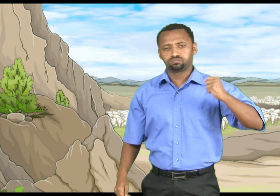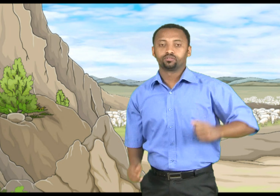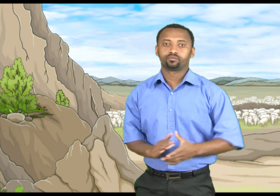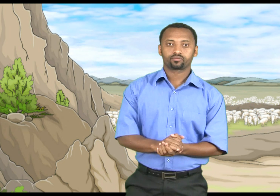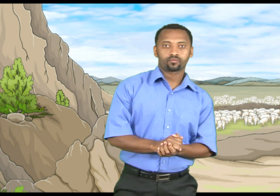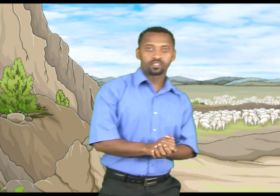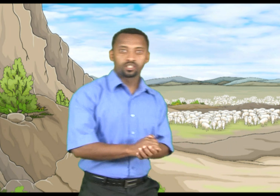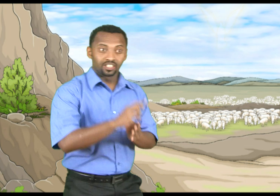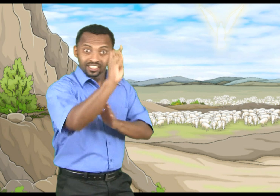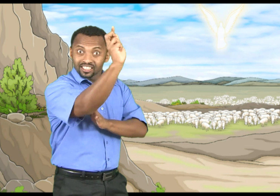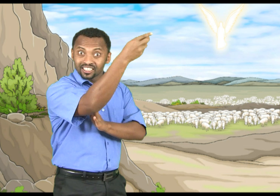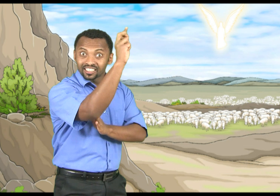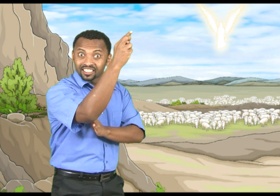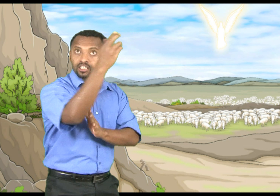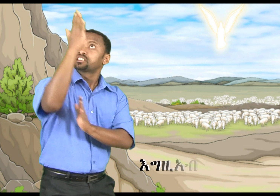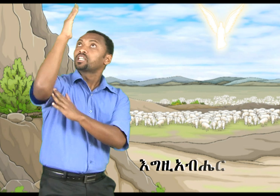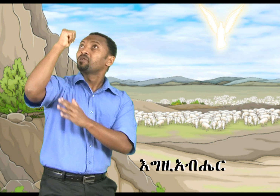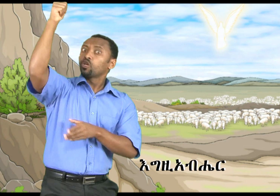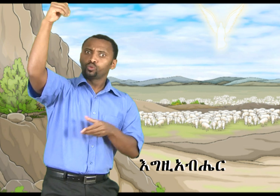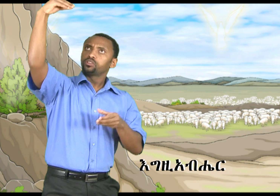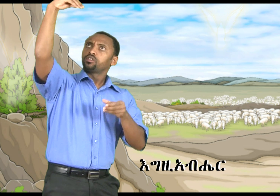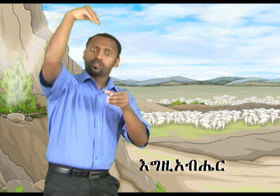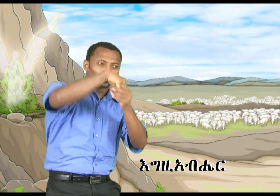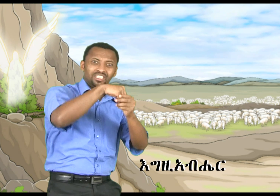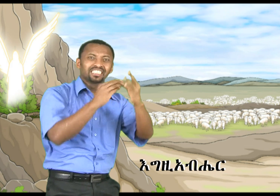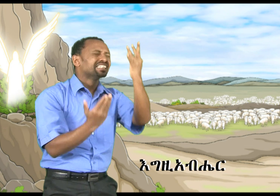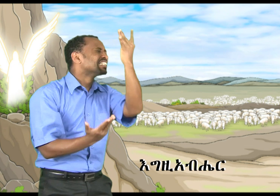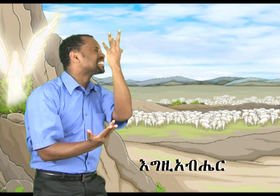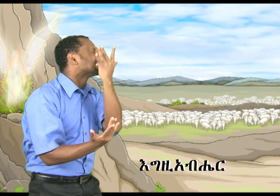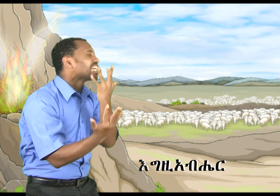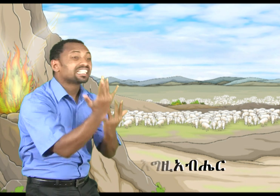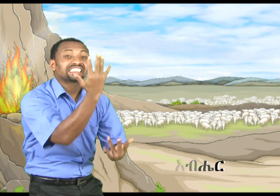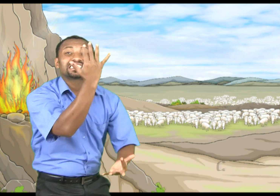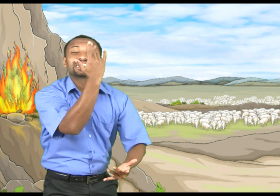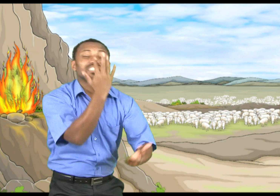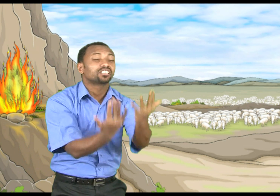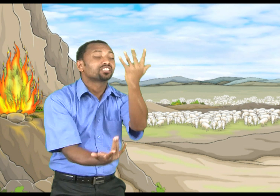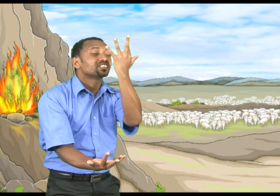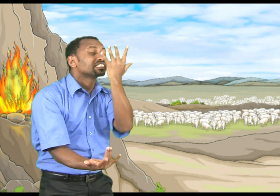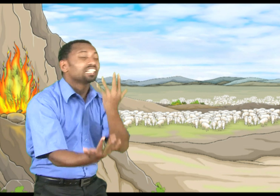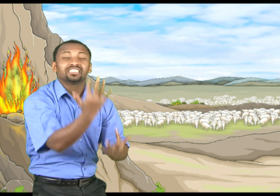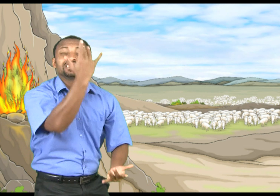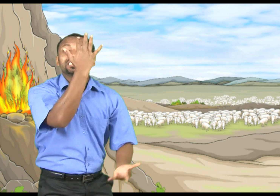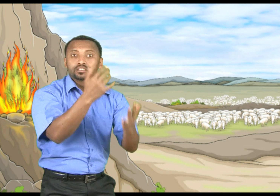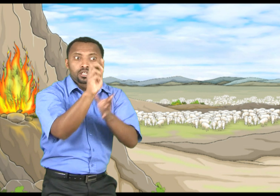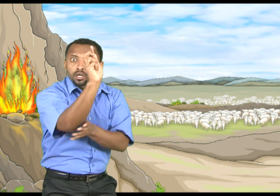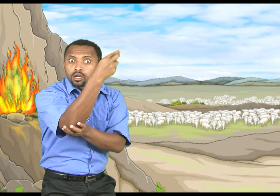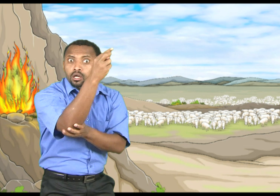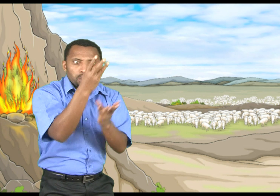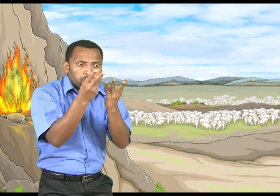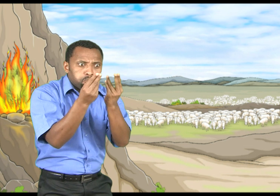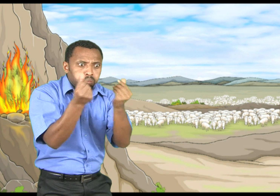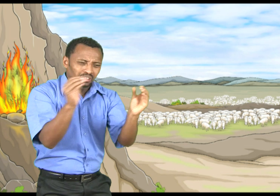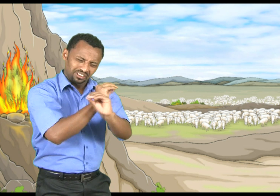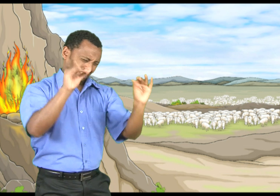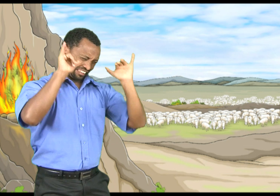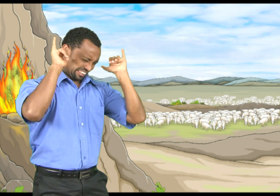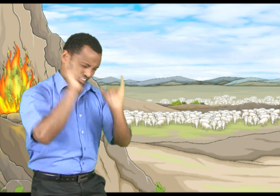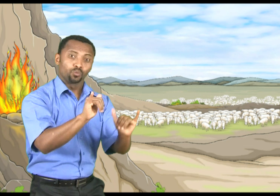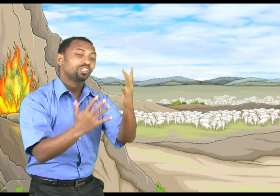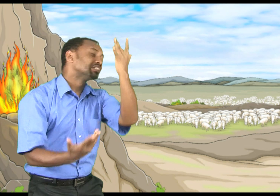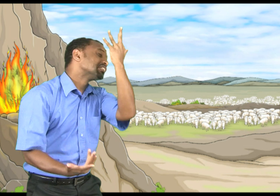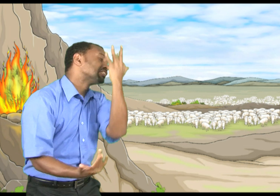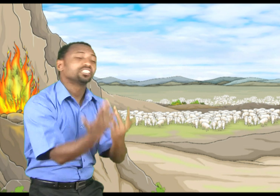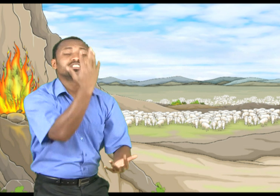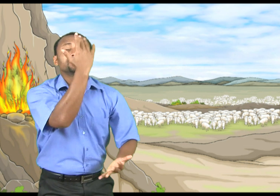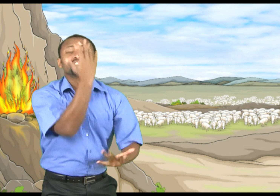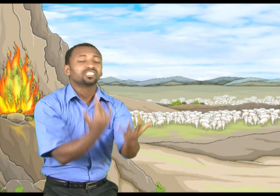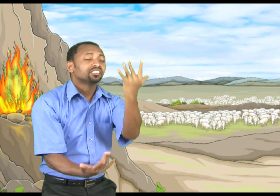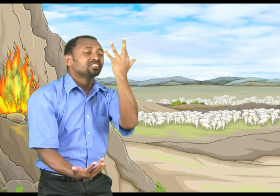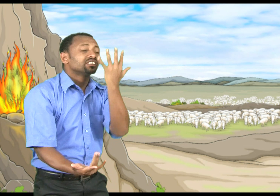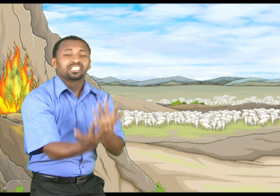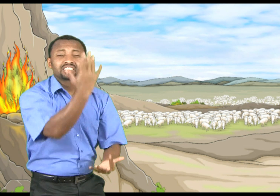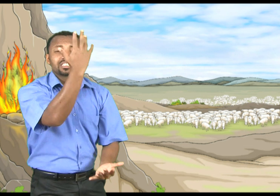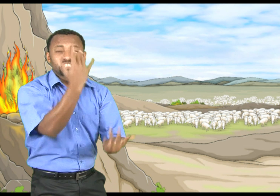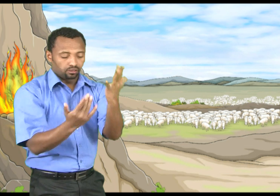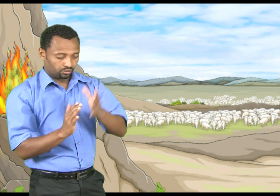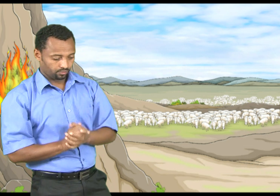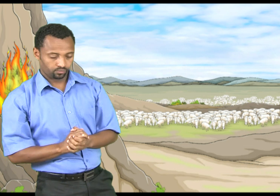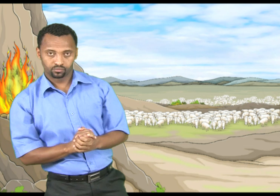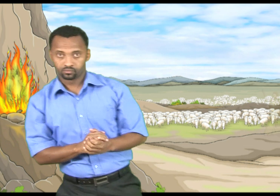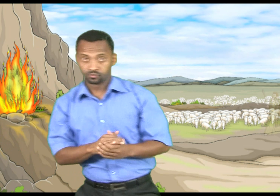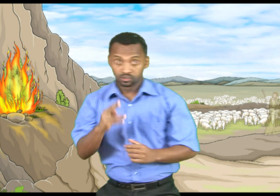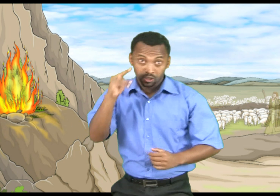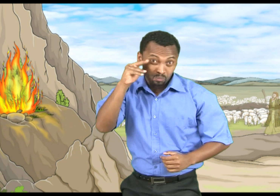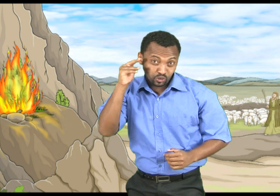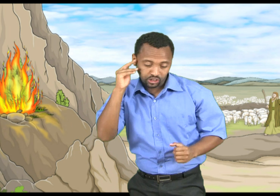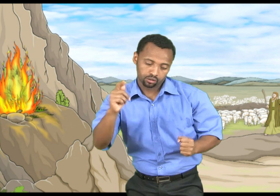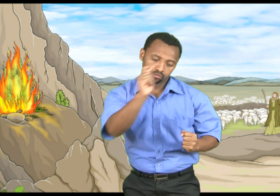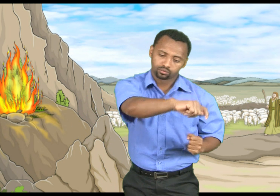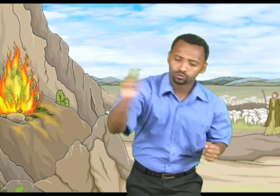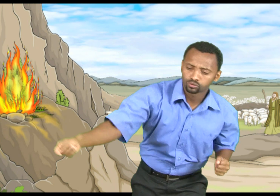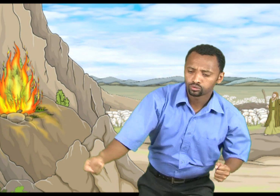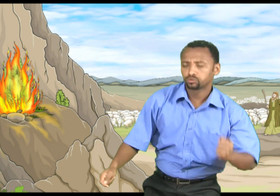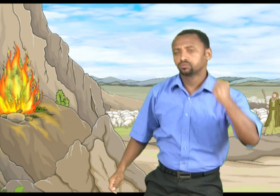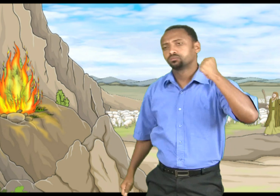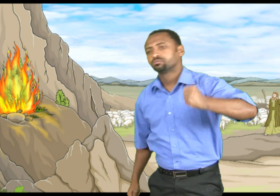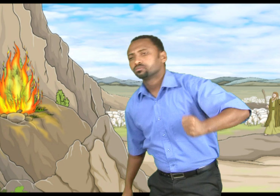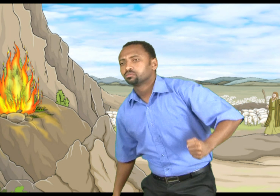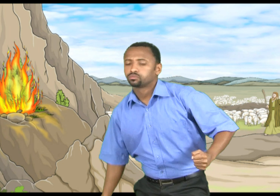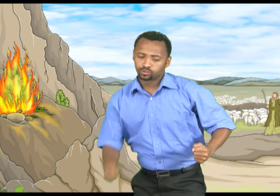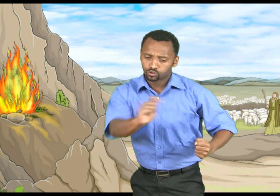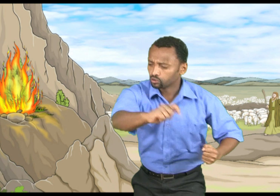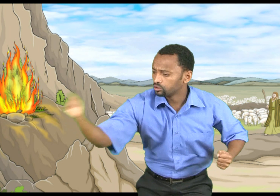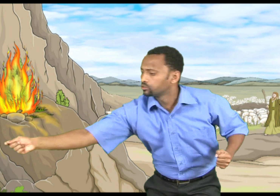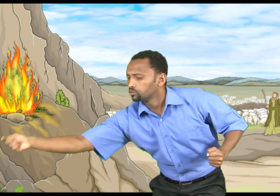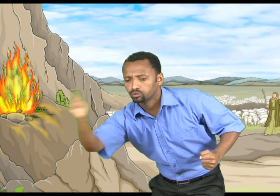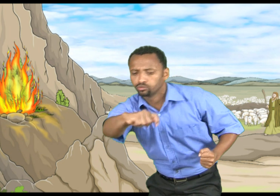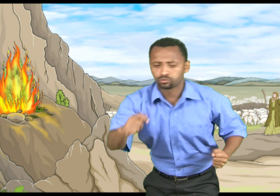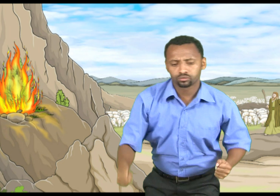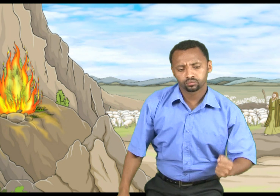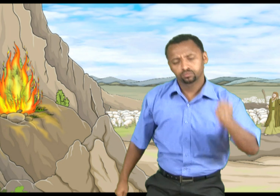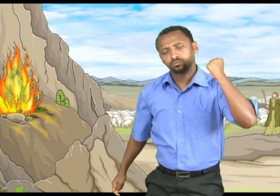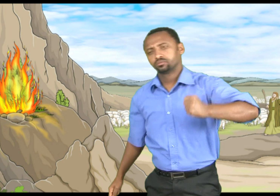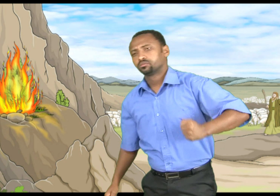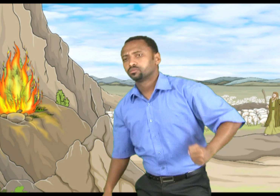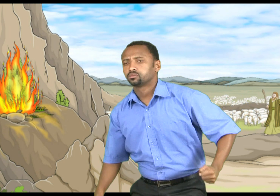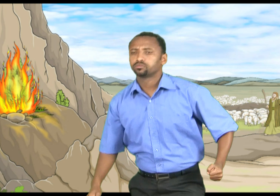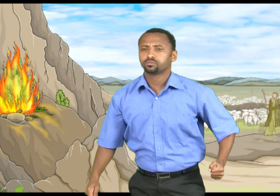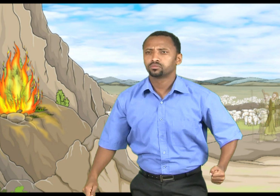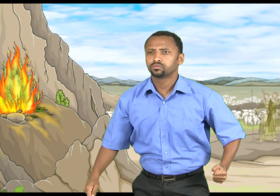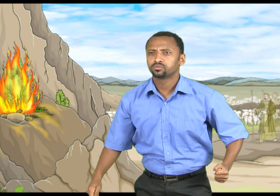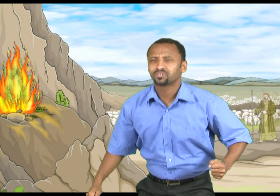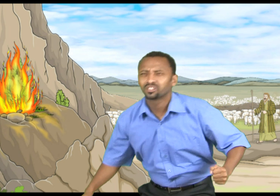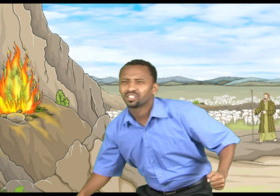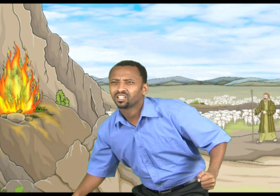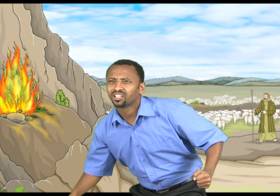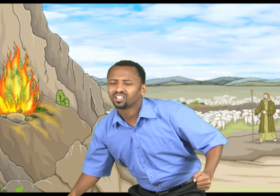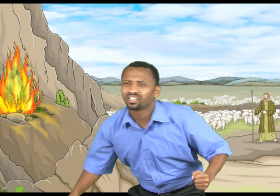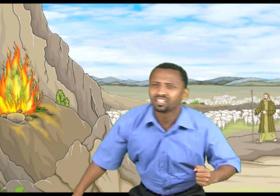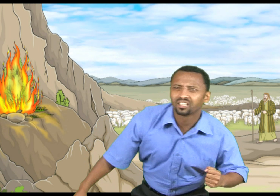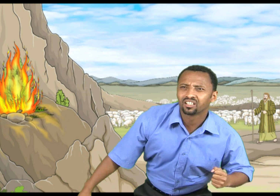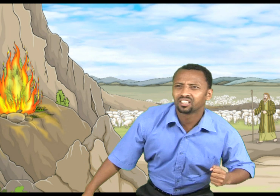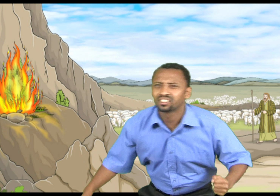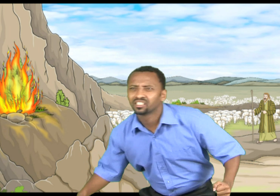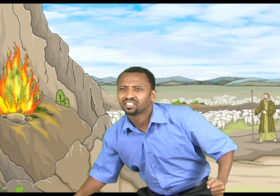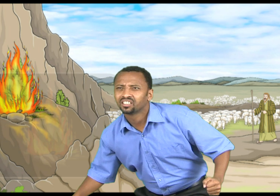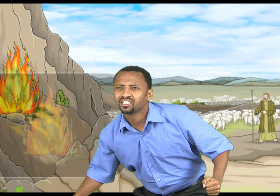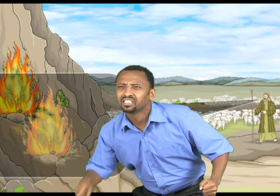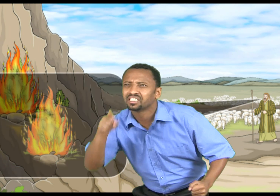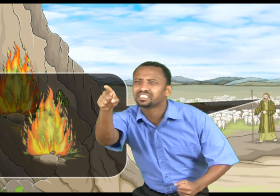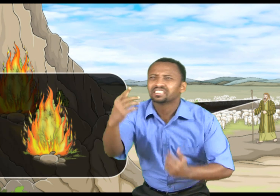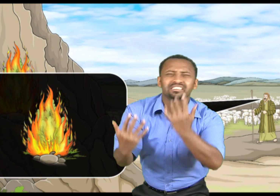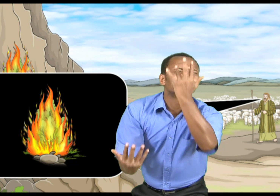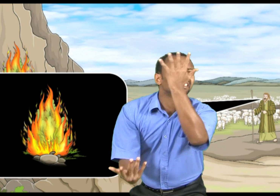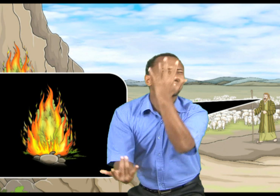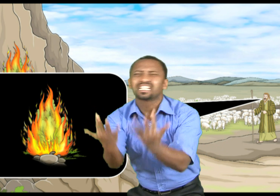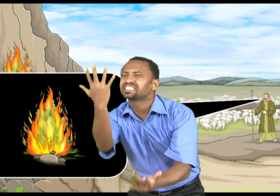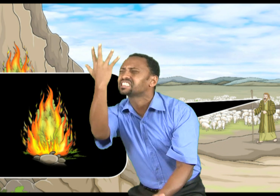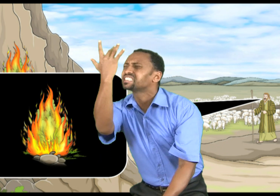There the angel of the LORD appeared to him in a blazing fire from within a bush.